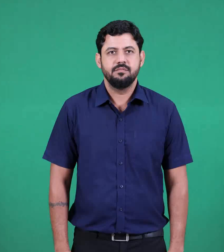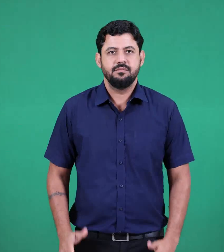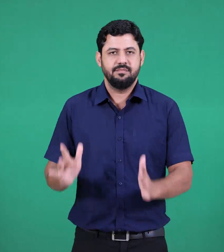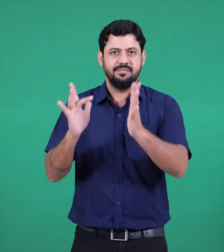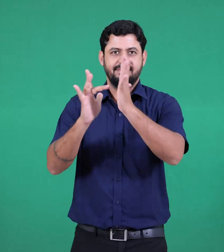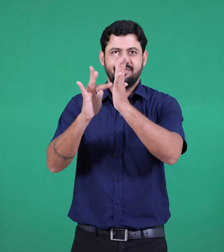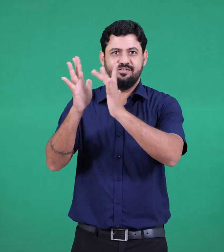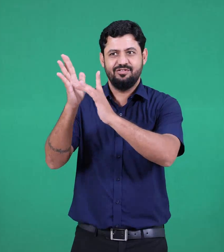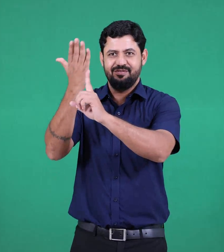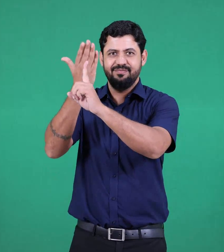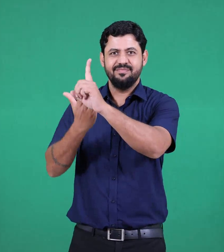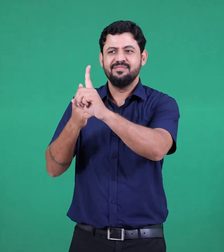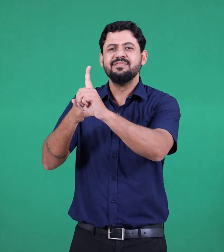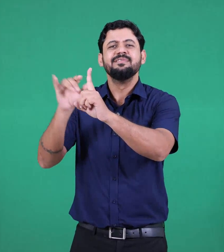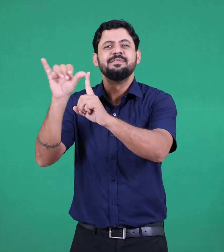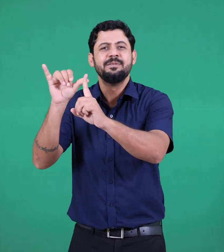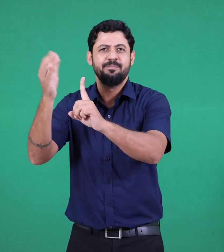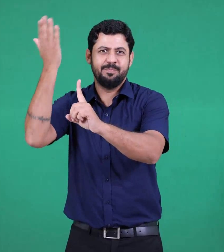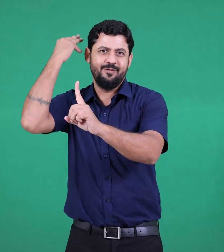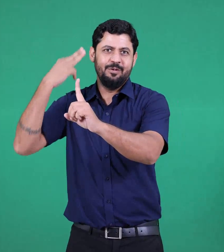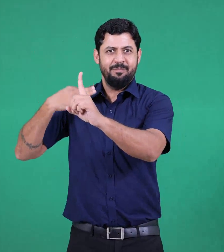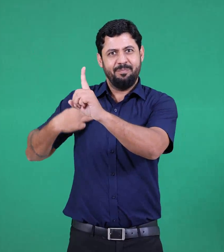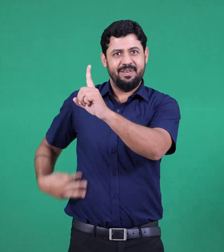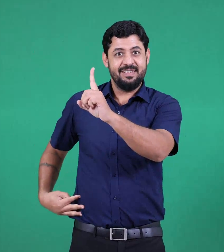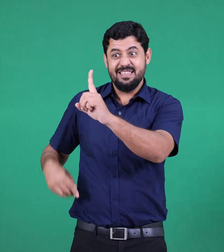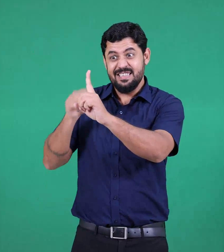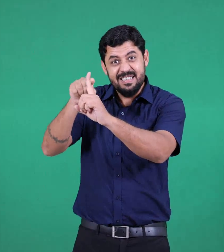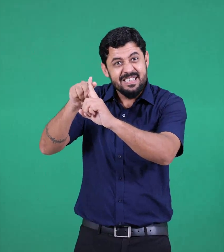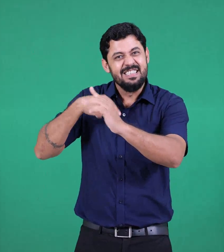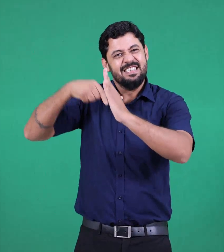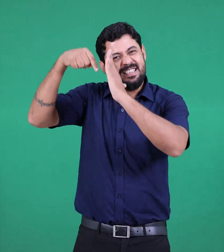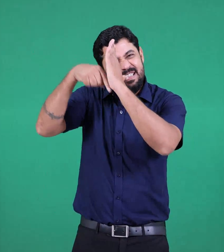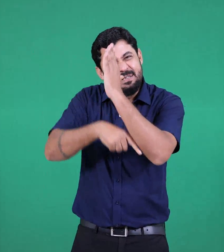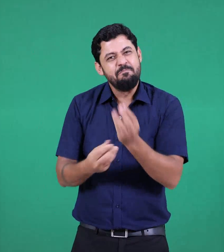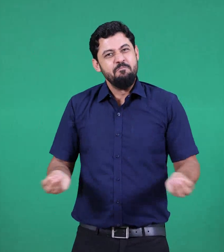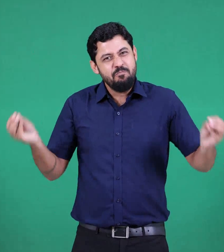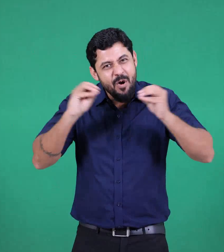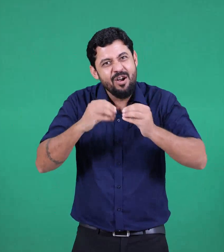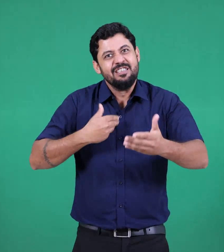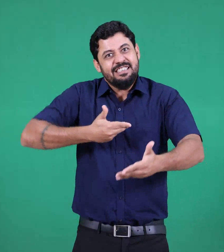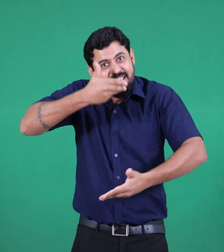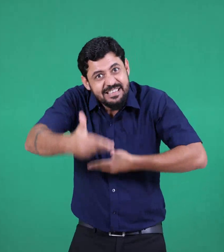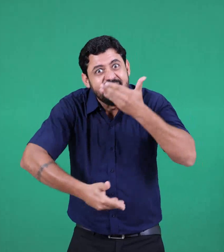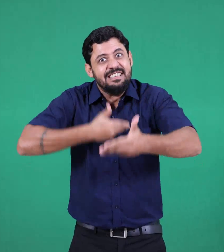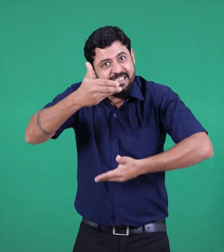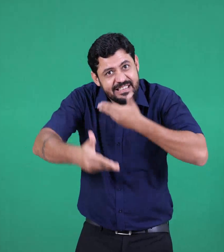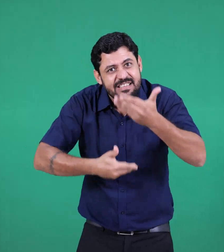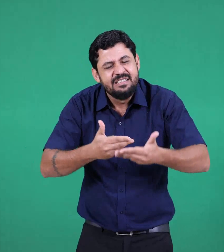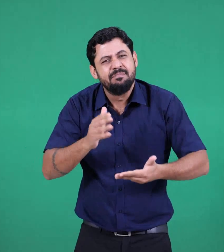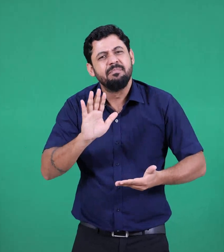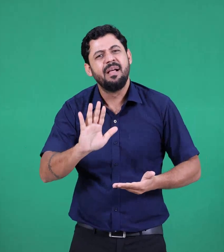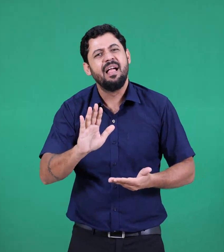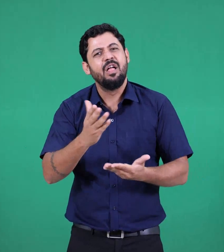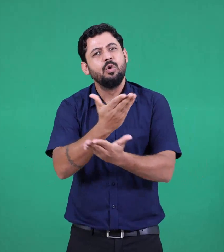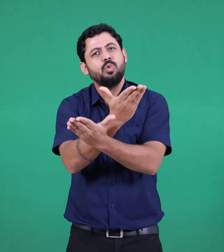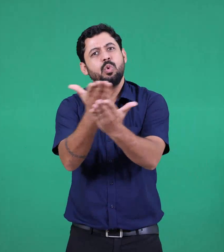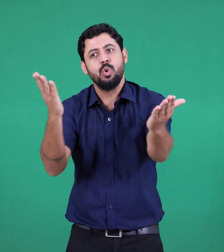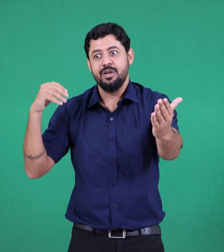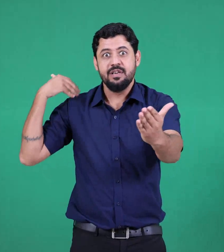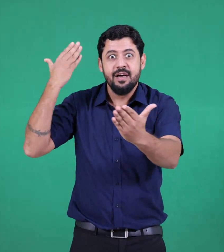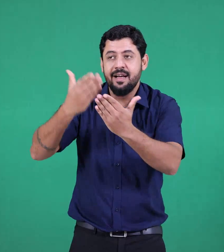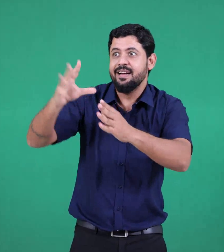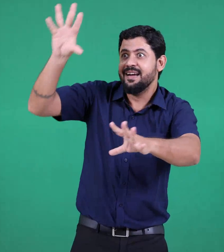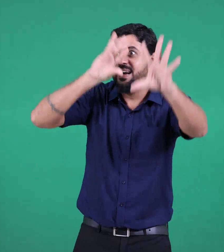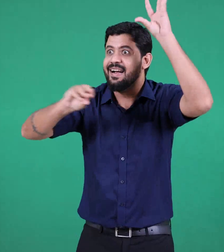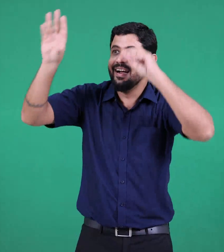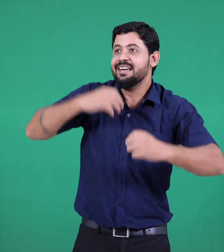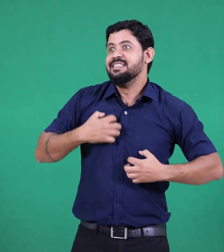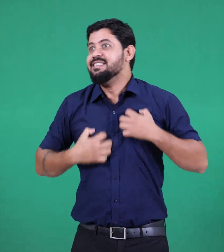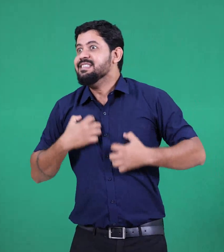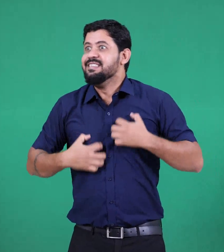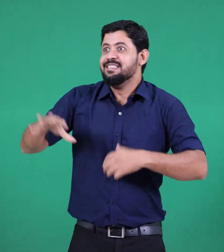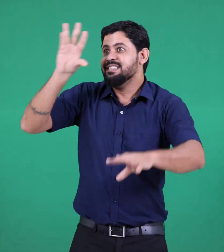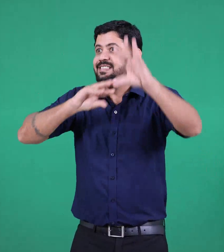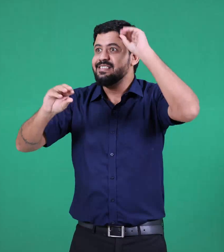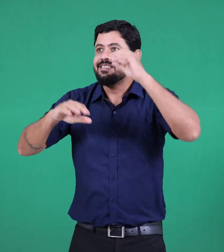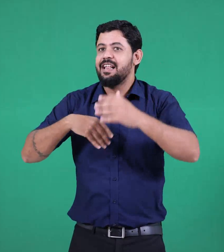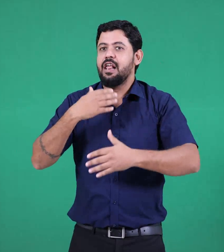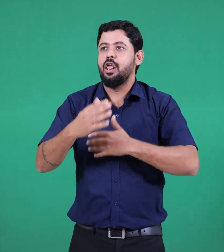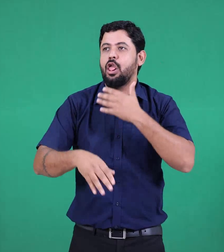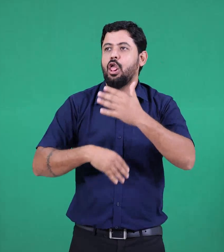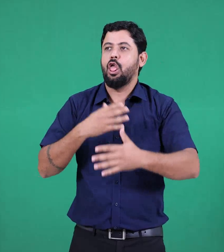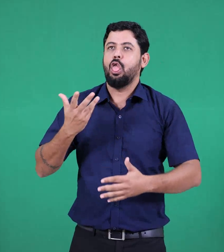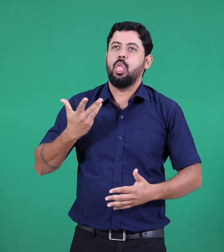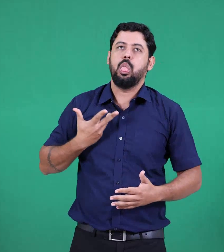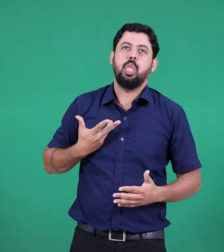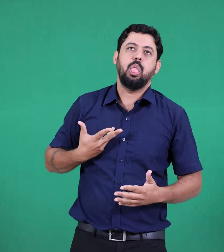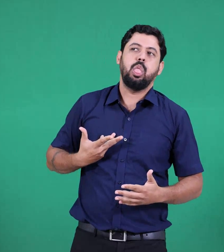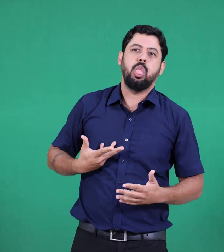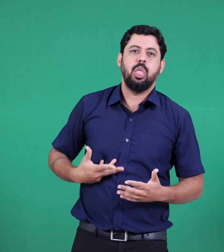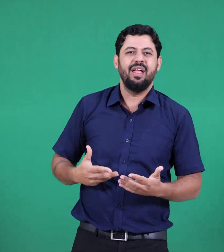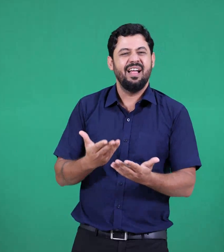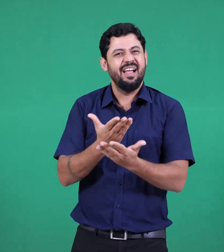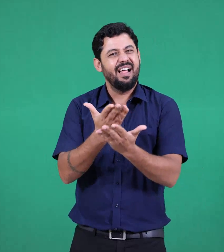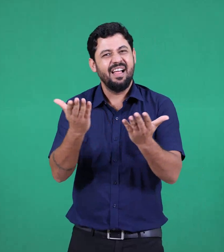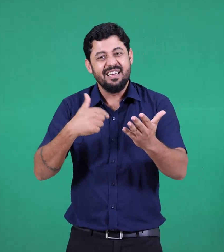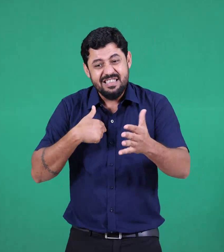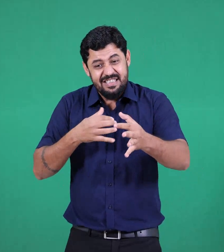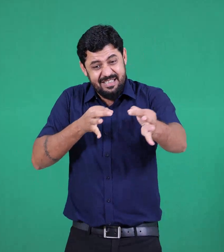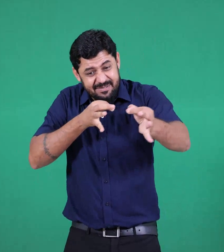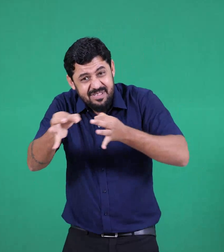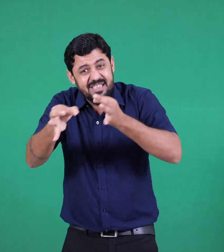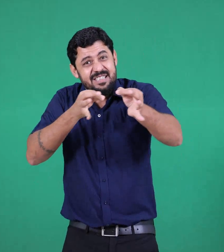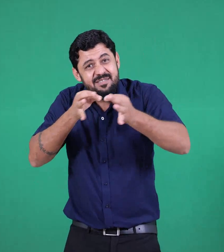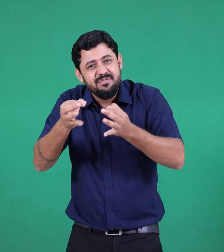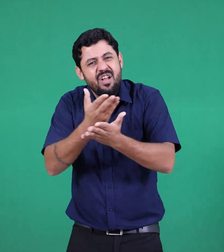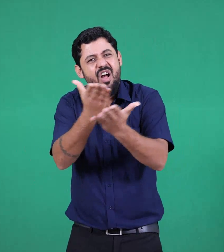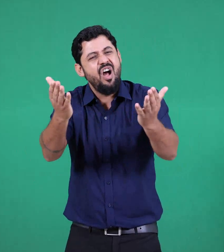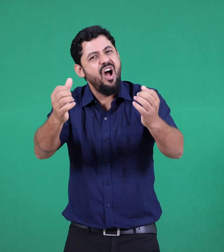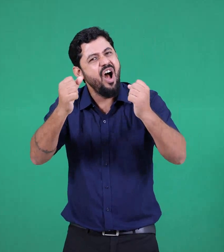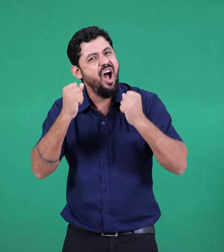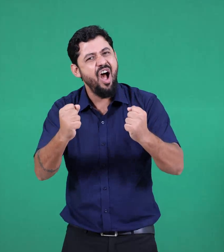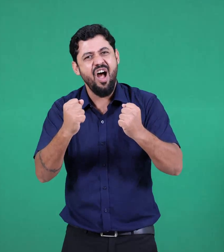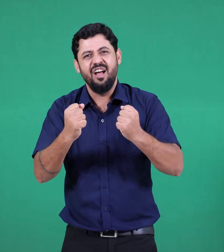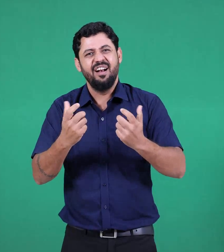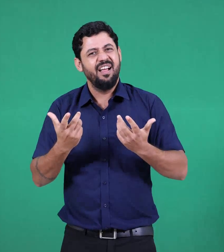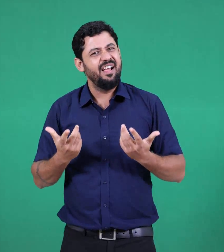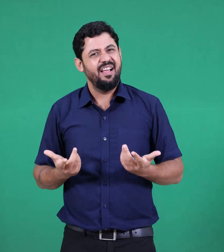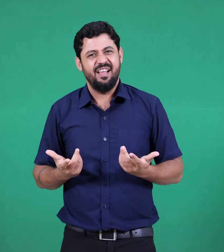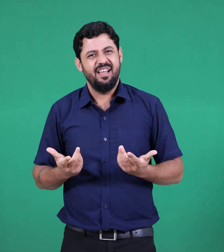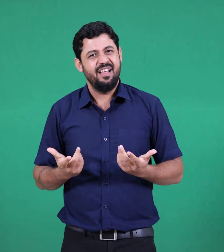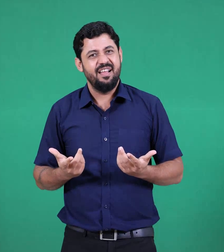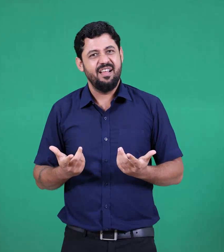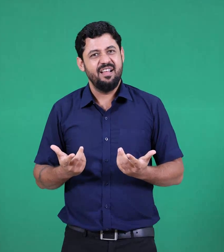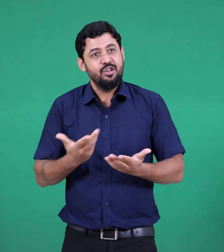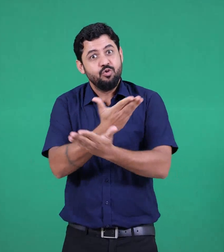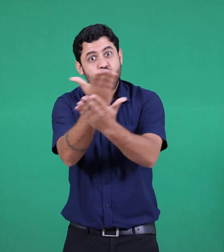We have much to say about this, but it is hard to explain, because you are dull of hearing.